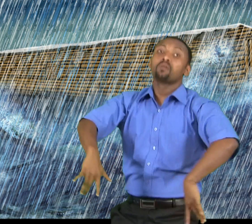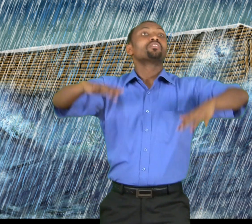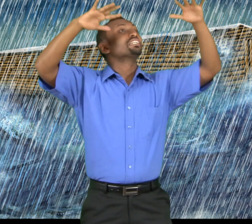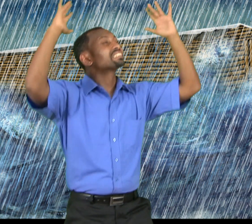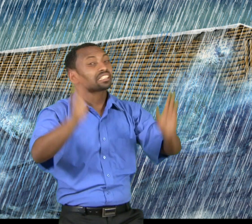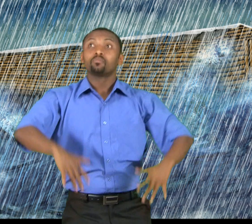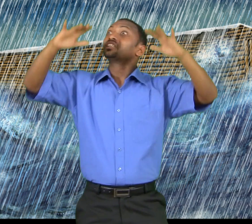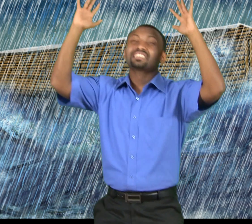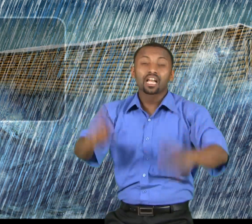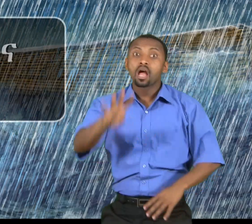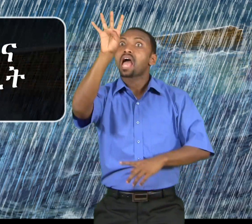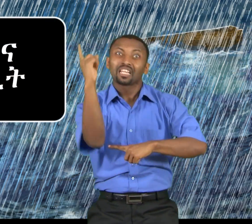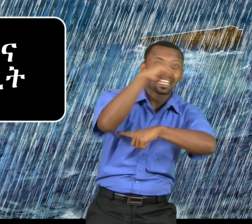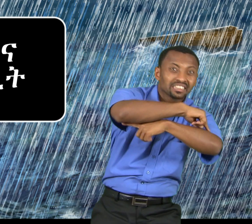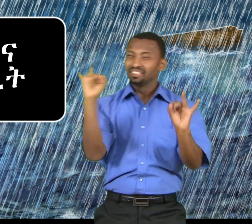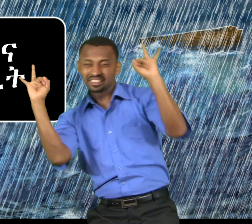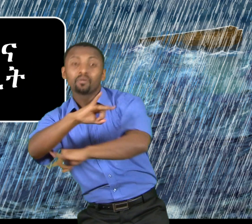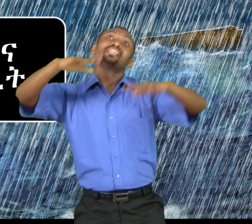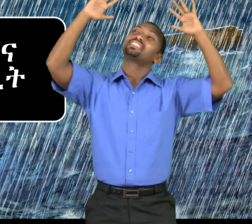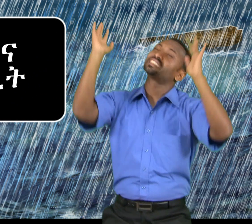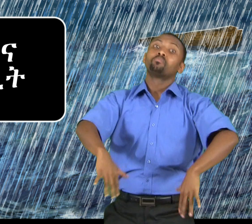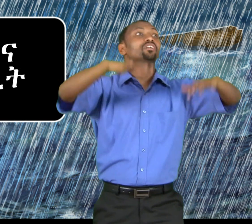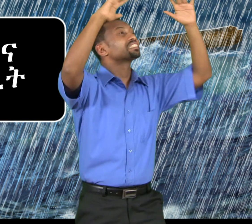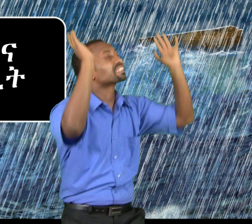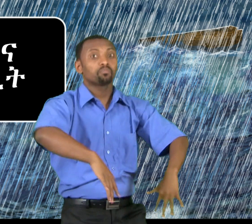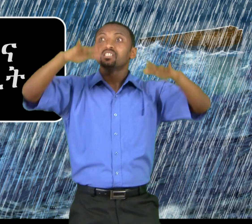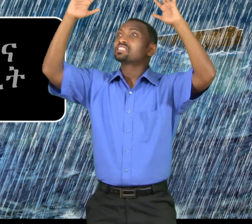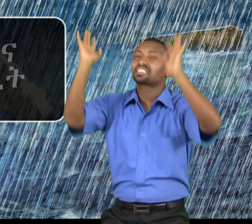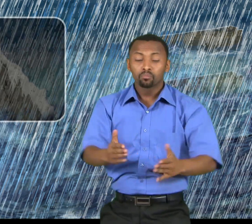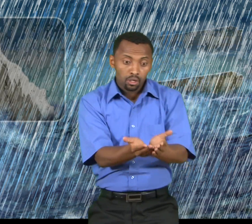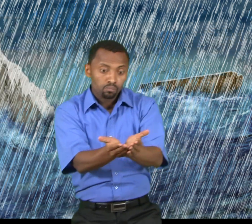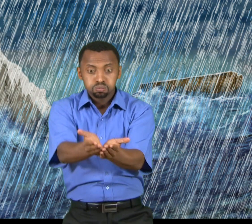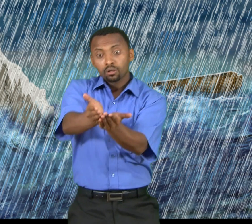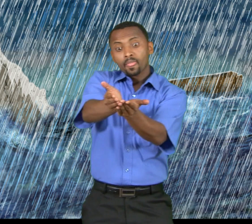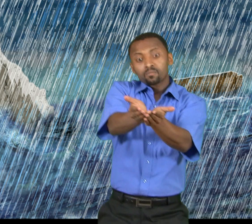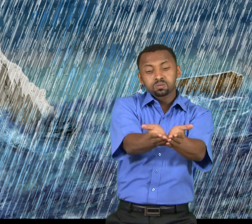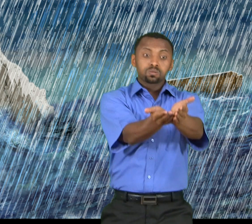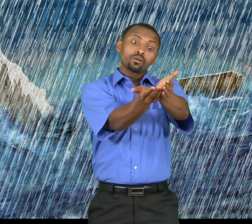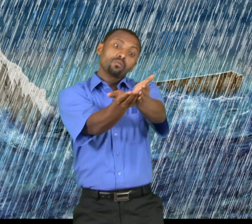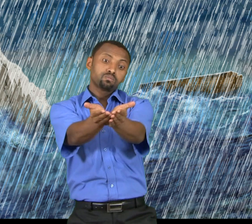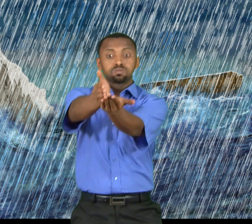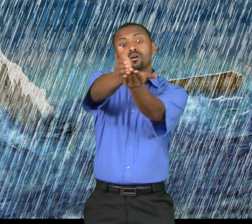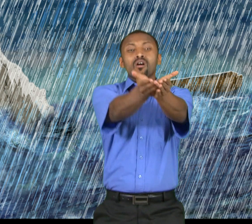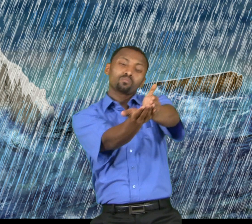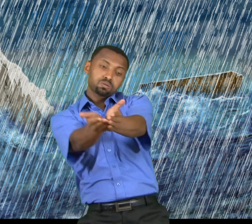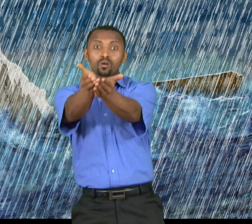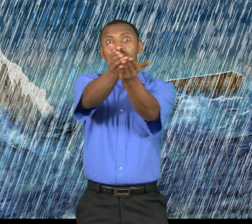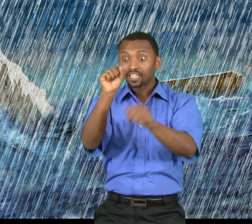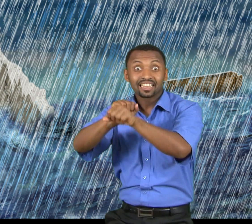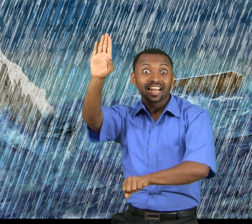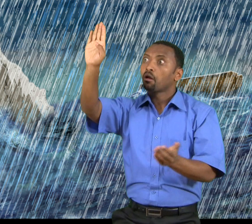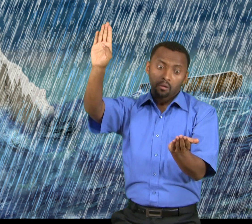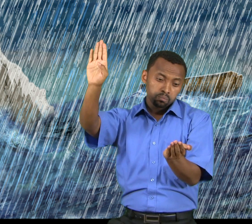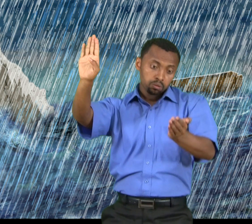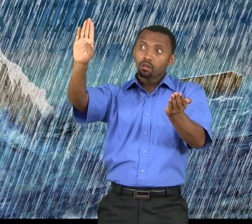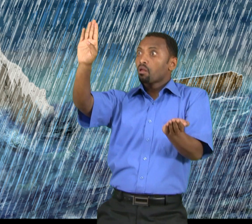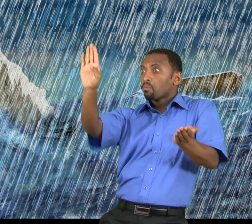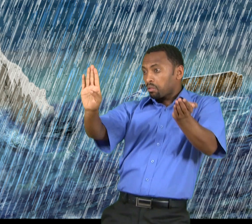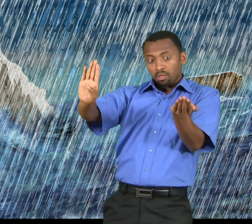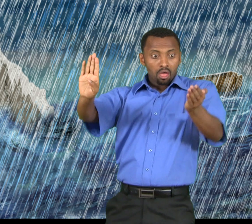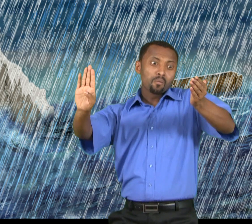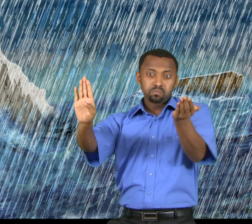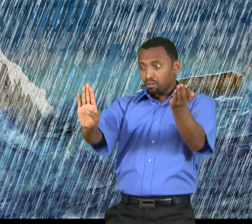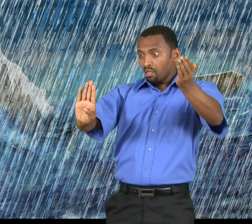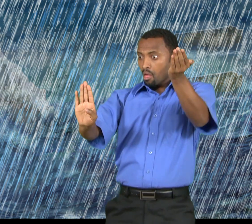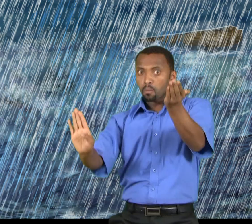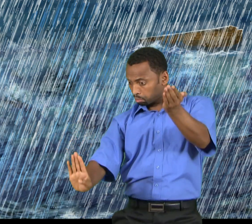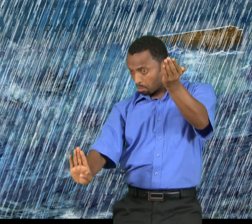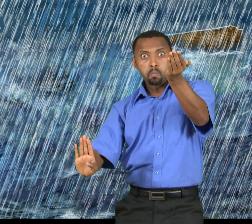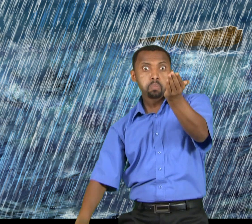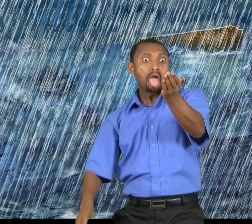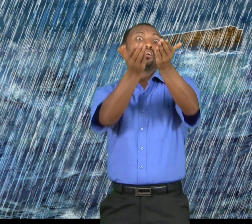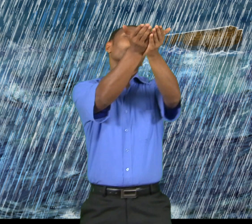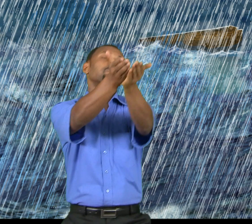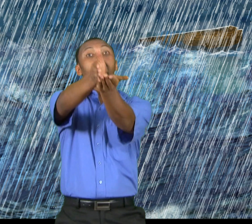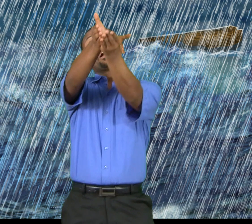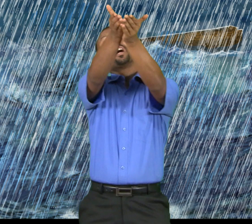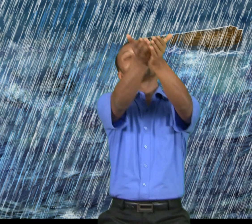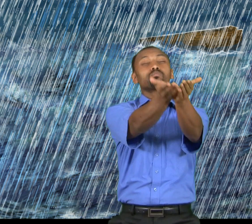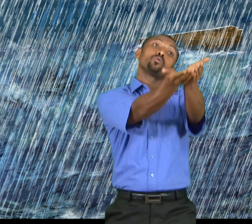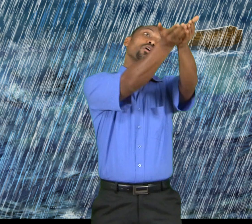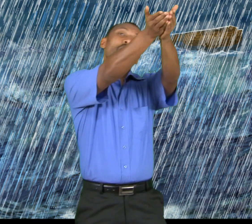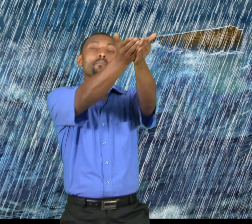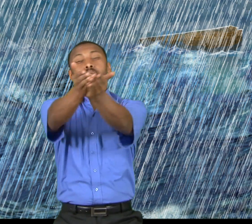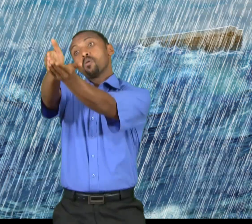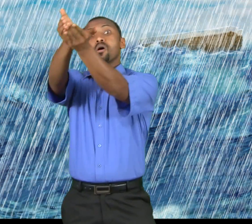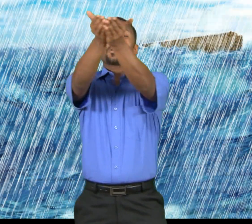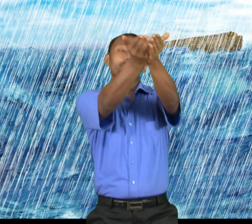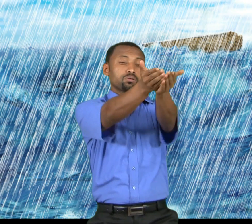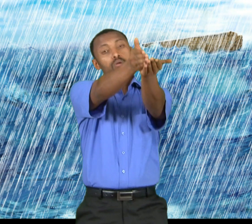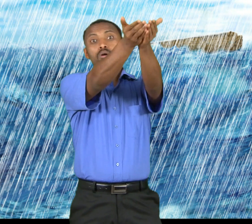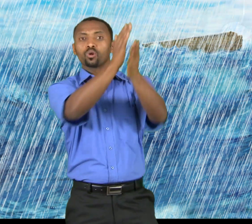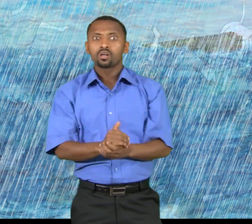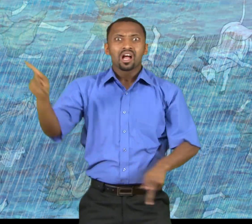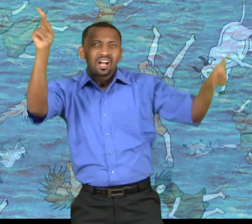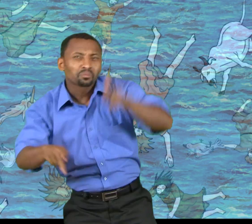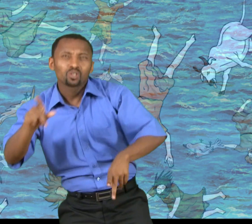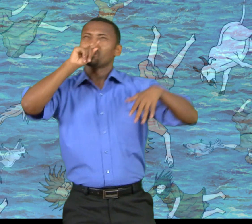And the rain fell upon the earth for forty days and forty nights. On that very day Noah entered the ark, along with his sons Shem, Ham, and Japheth, and his wife, and the three wives of his sons— they and every kind of wild animal, livestock, crawling creature, bird, and winged creature. They came to Noah to enter the ark, two by two of every creature with the breath of life. And they entered, the male and female of every living thing, as God had commanded Noah. Then the LORD shut him in. For forty days the flood kept coming on the earth, and the waters rose and lifted the ark high above the earth. So the waters continued to surge and rise greatly on the earth, and the ark floated on the surface of the waters. Finally, the waters completely inundated the earth, so that all the high mountains under all the heavens were covered. The waters rose and covered the mountaintops to a depth of fifteen cubits.